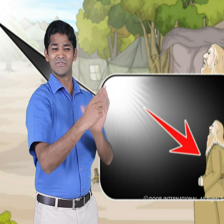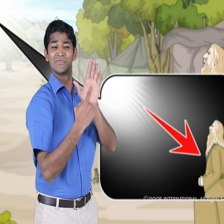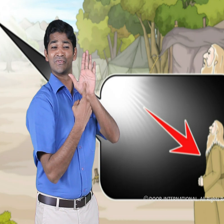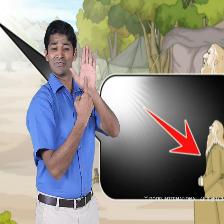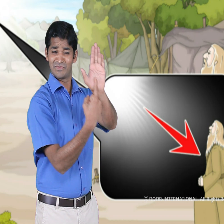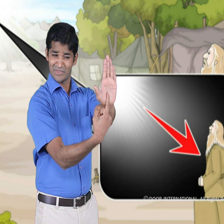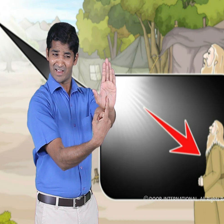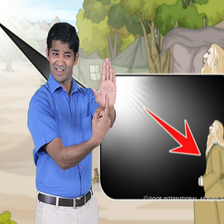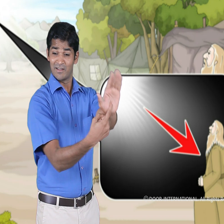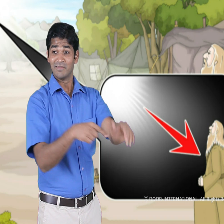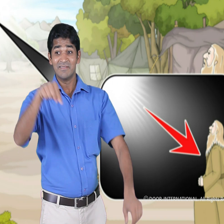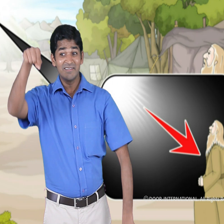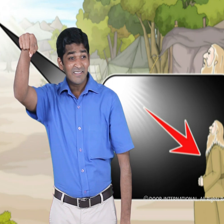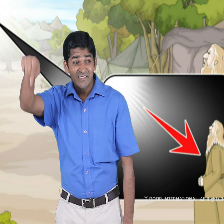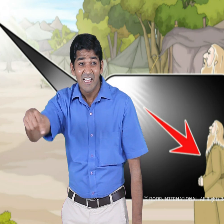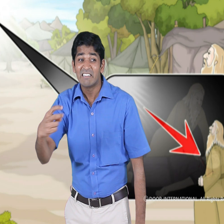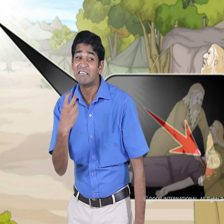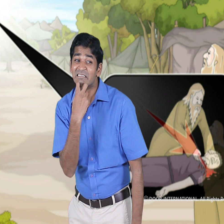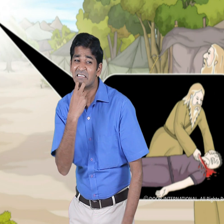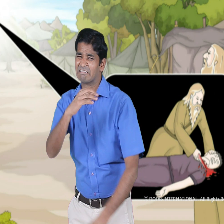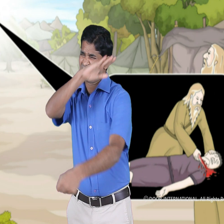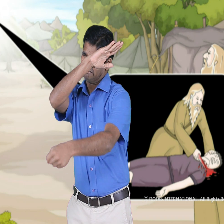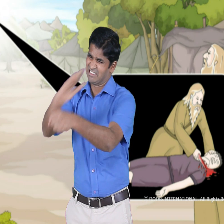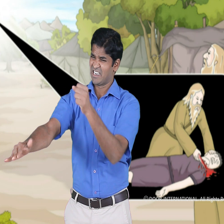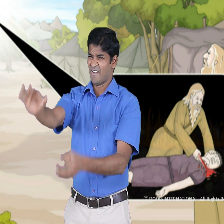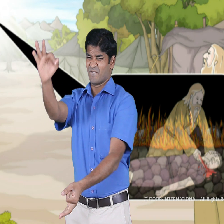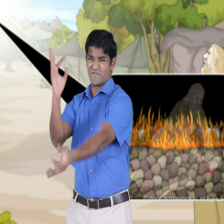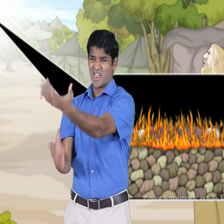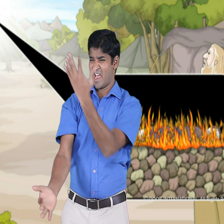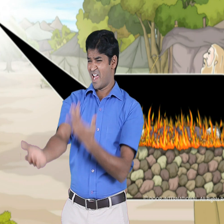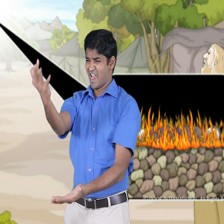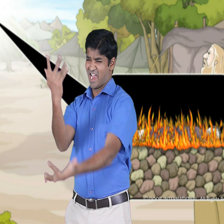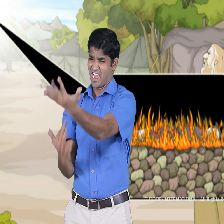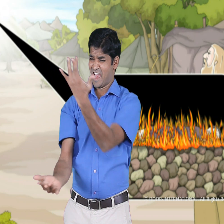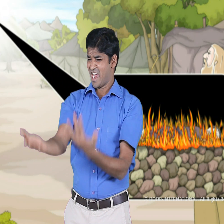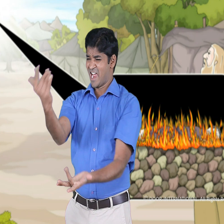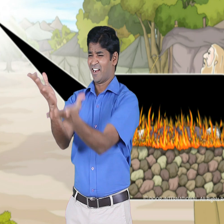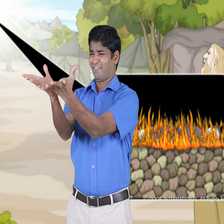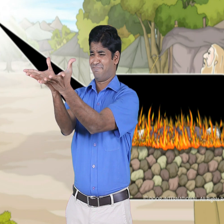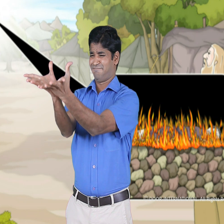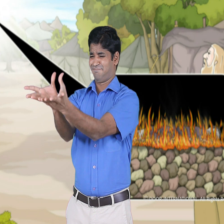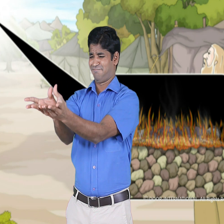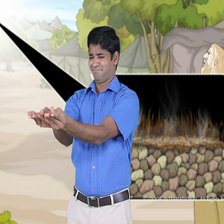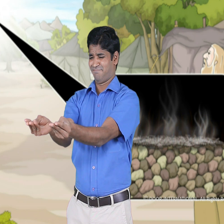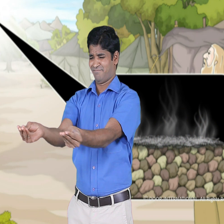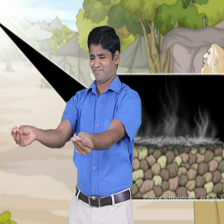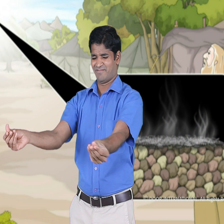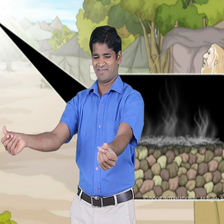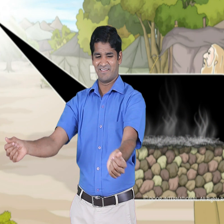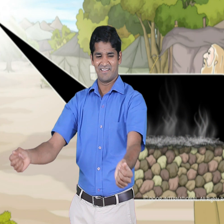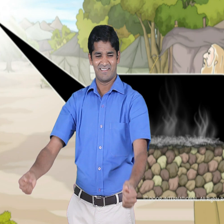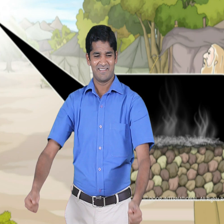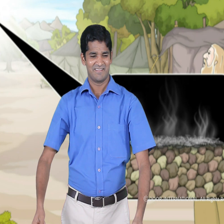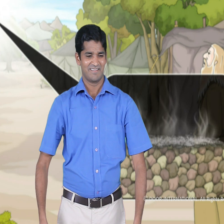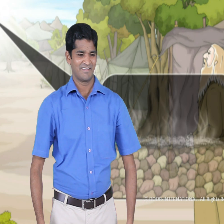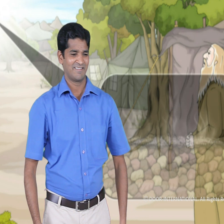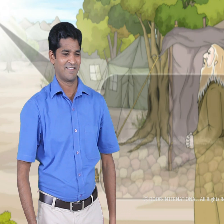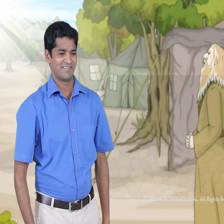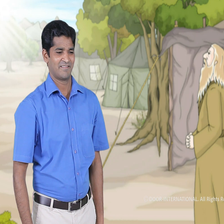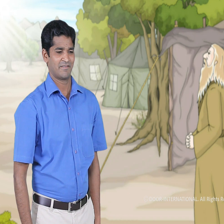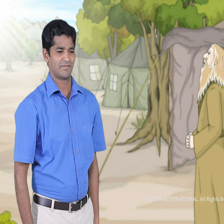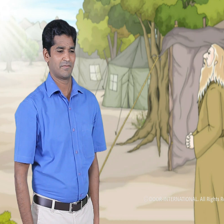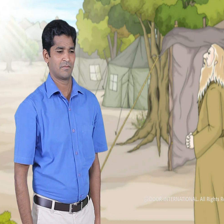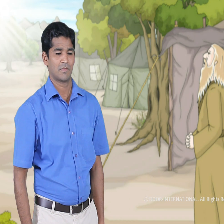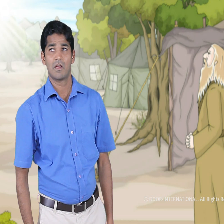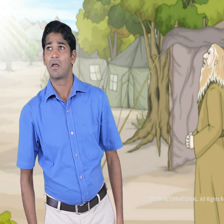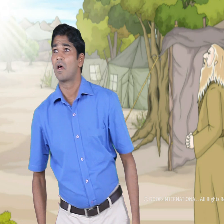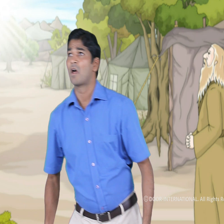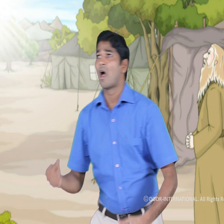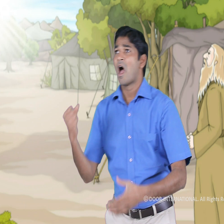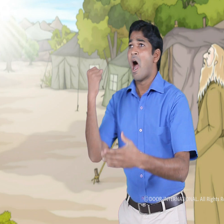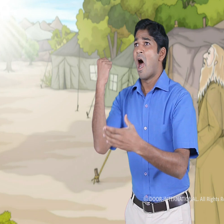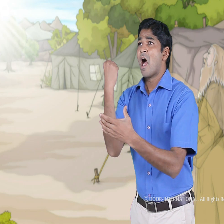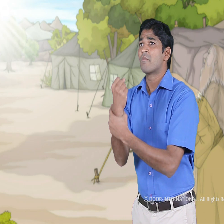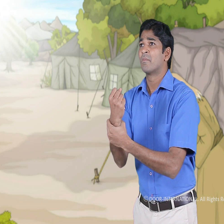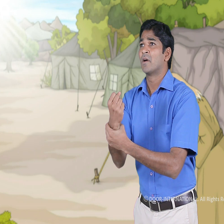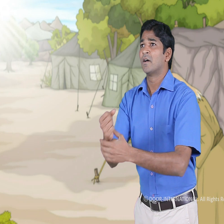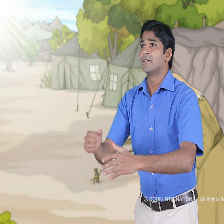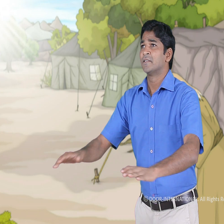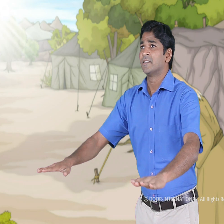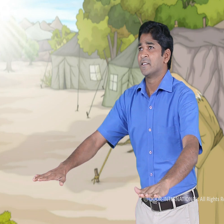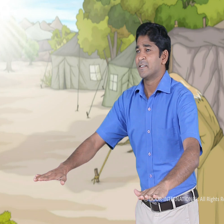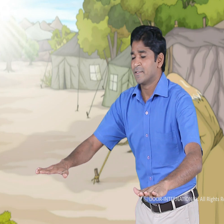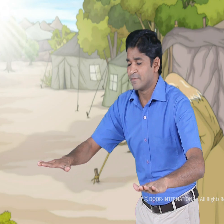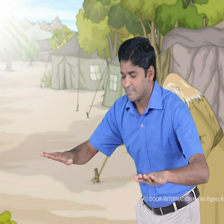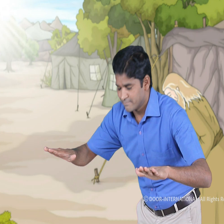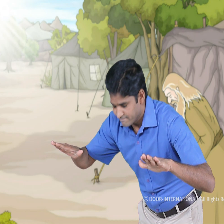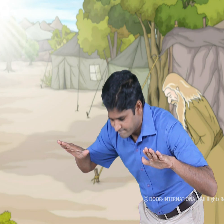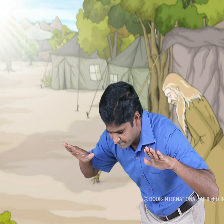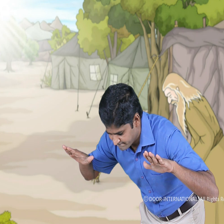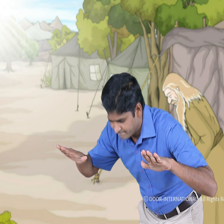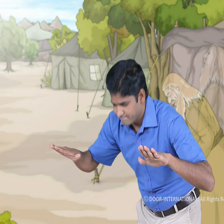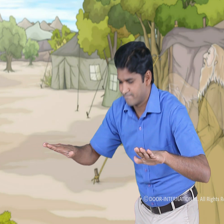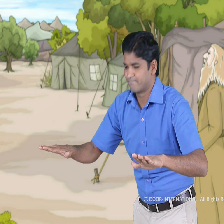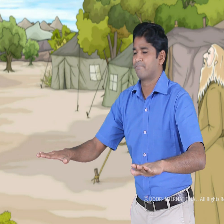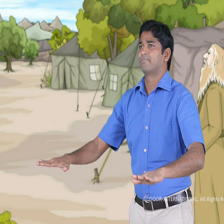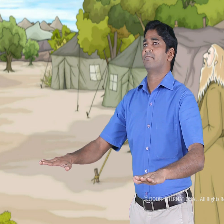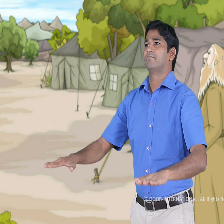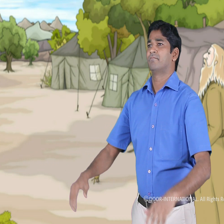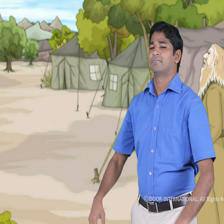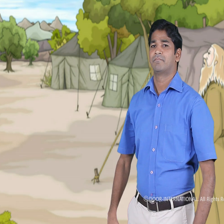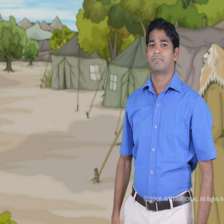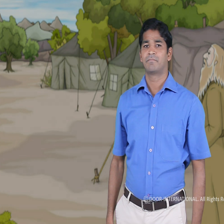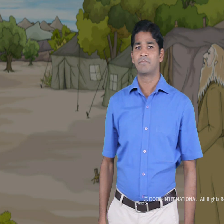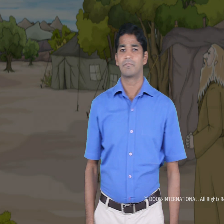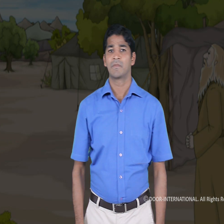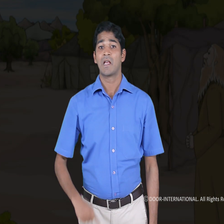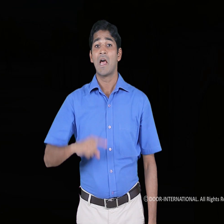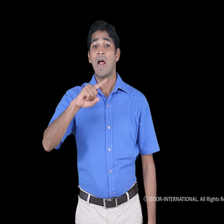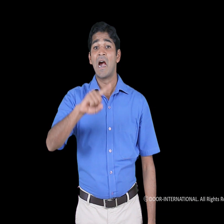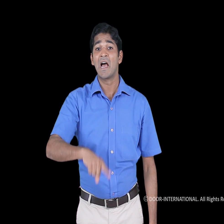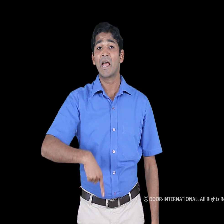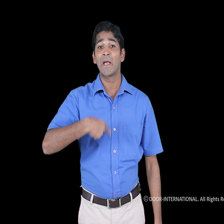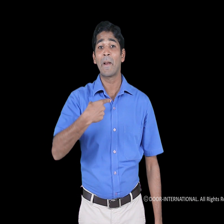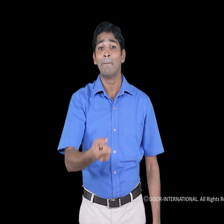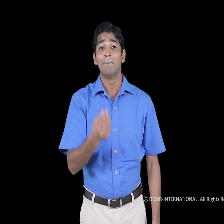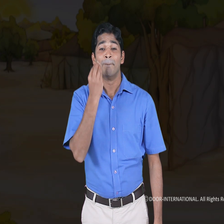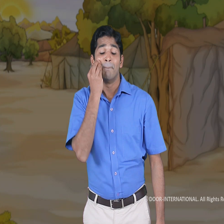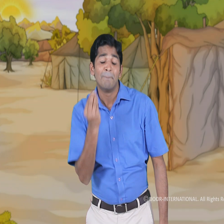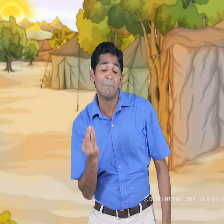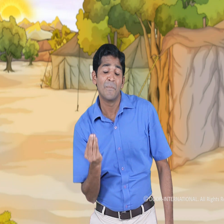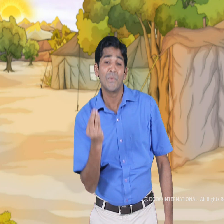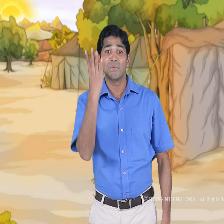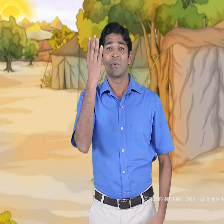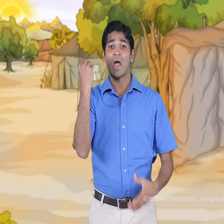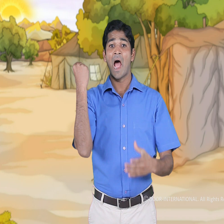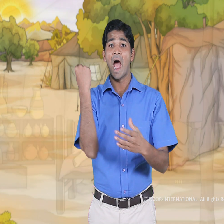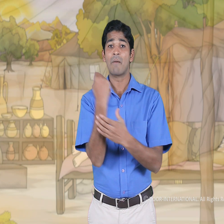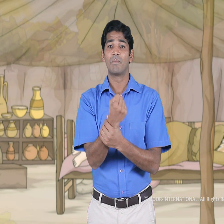Offer him there as a burnt offering on one of the mountains, which I will show you.”